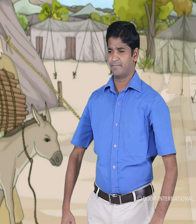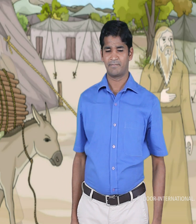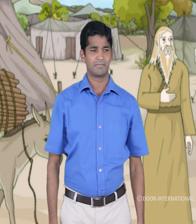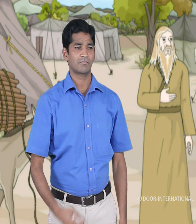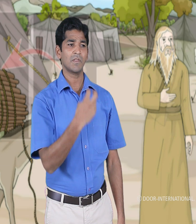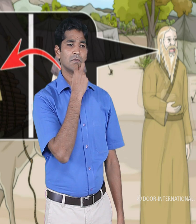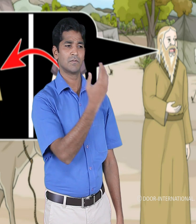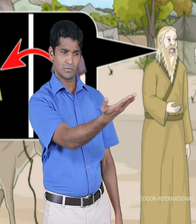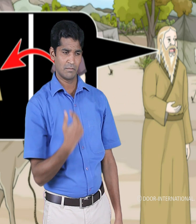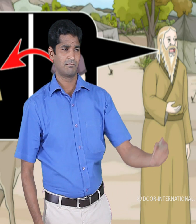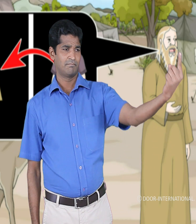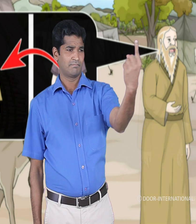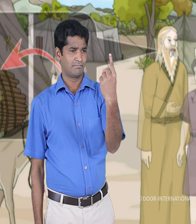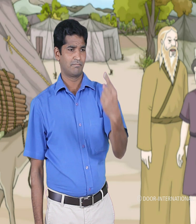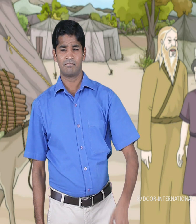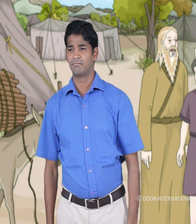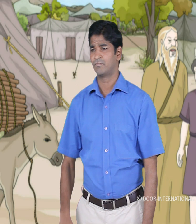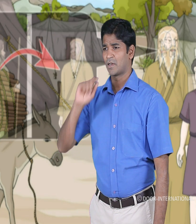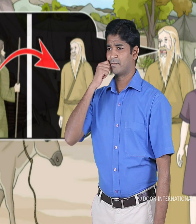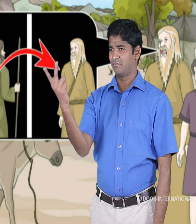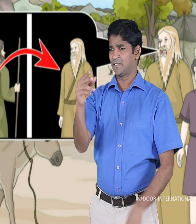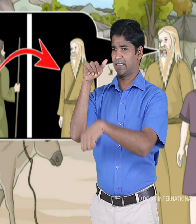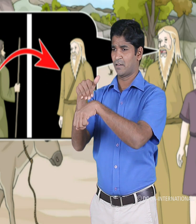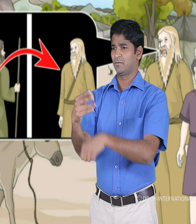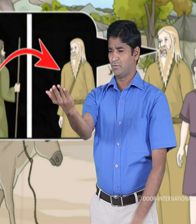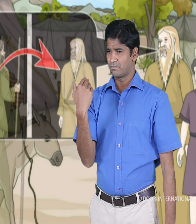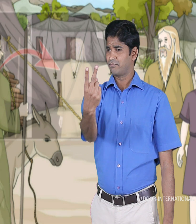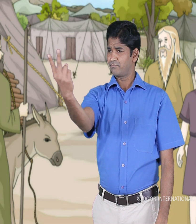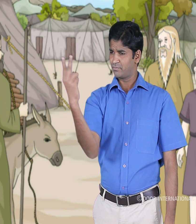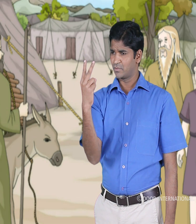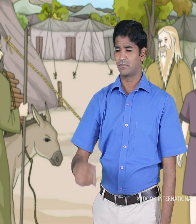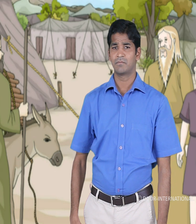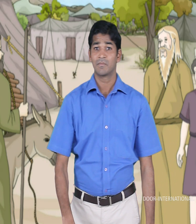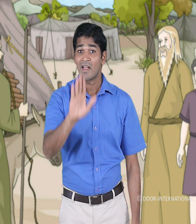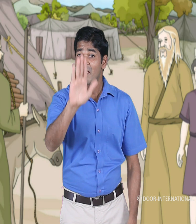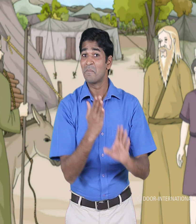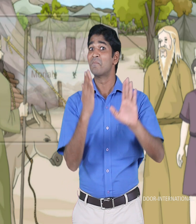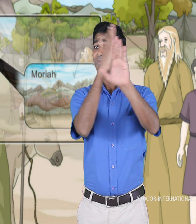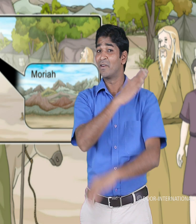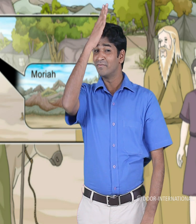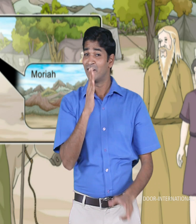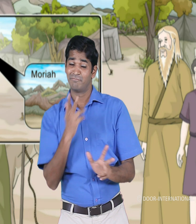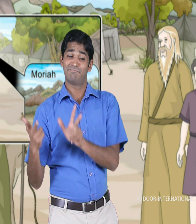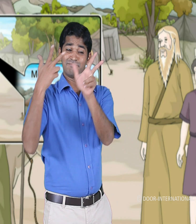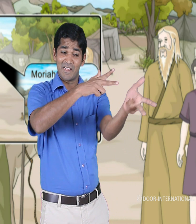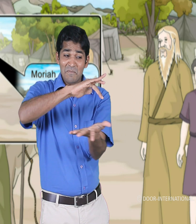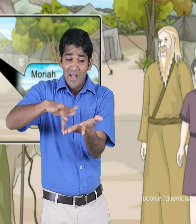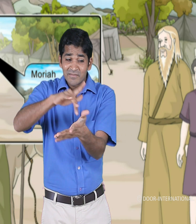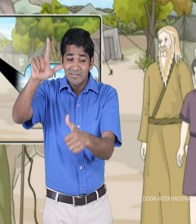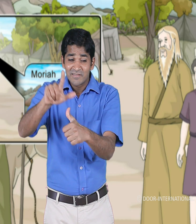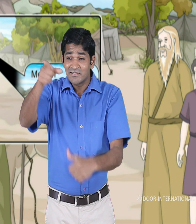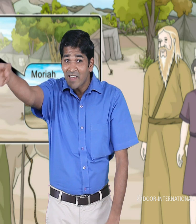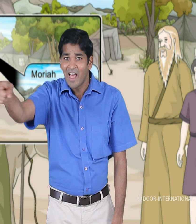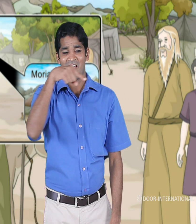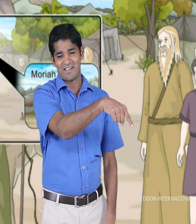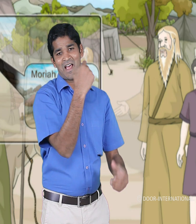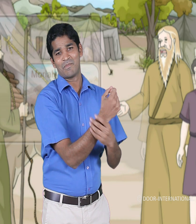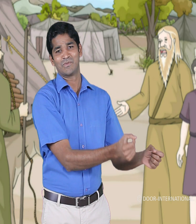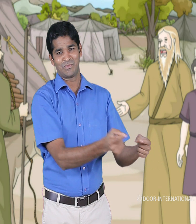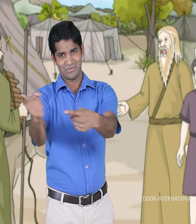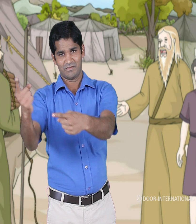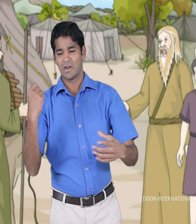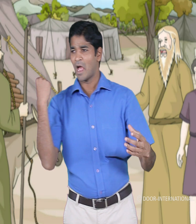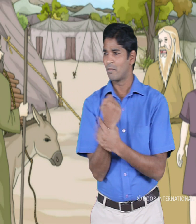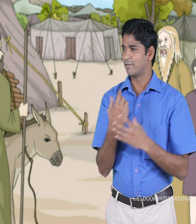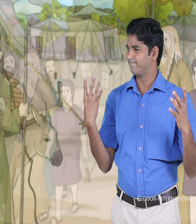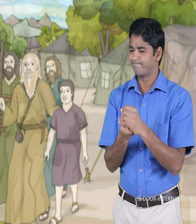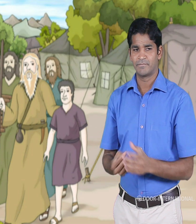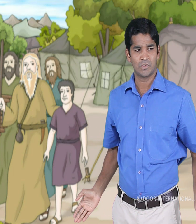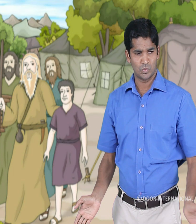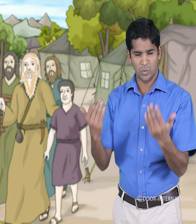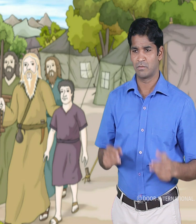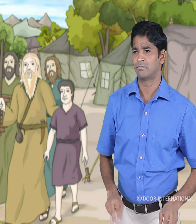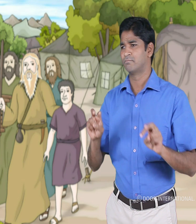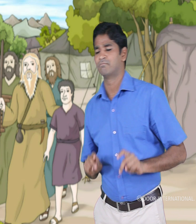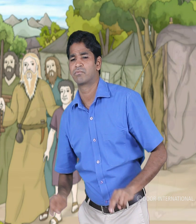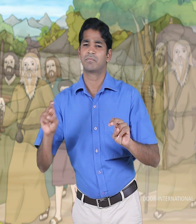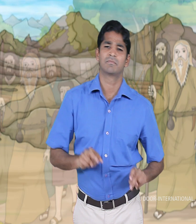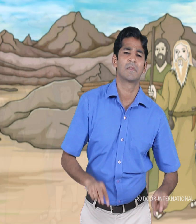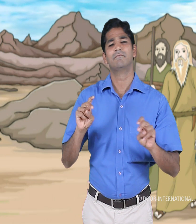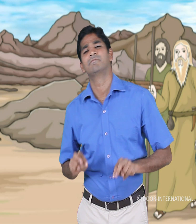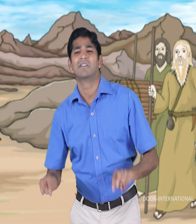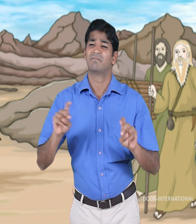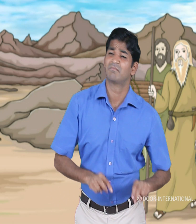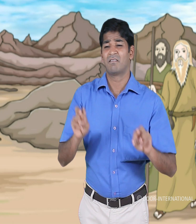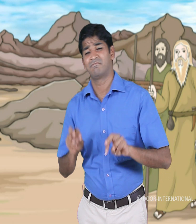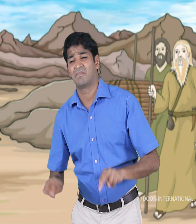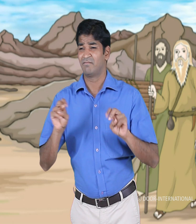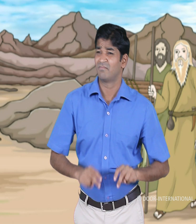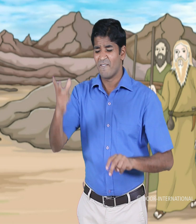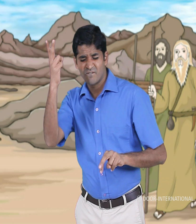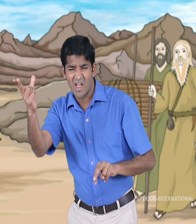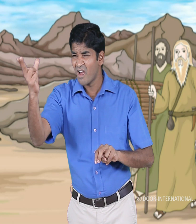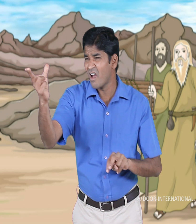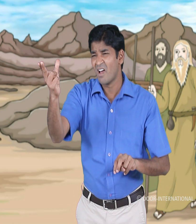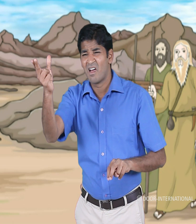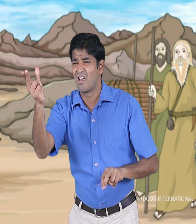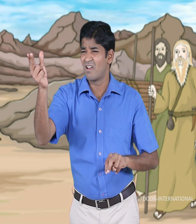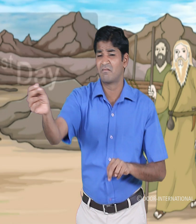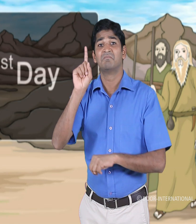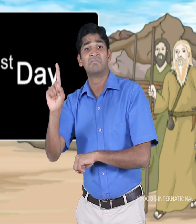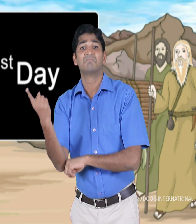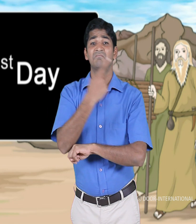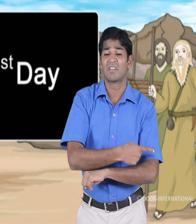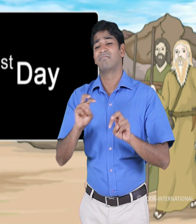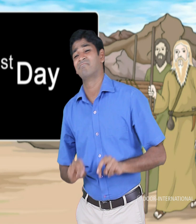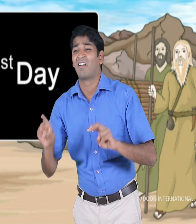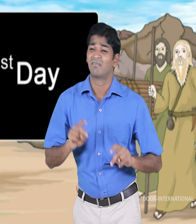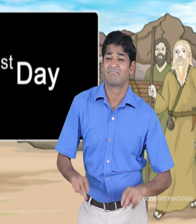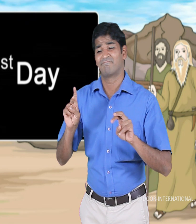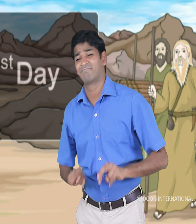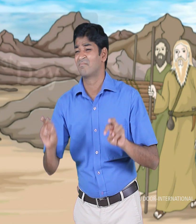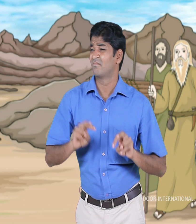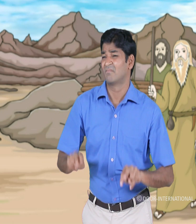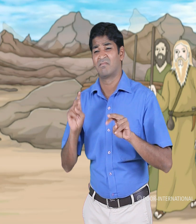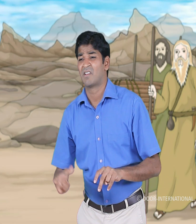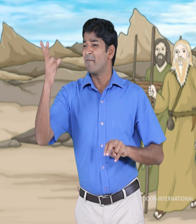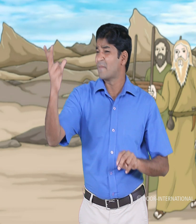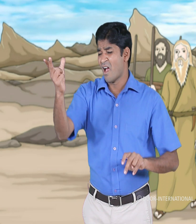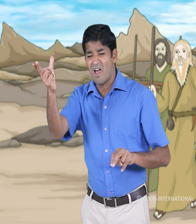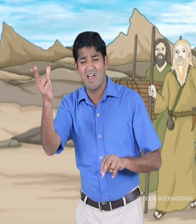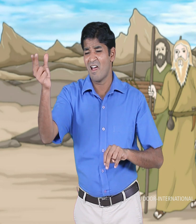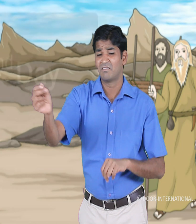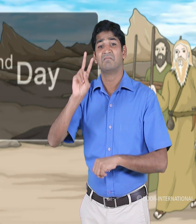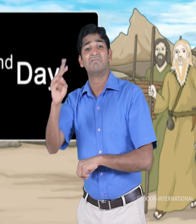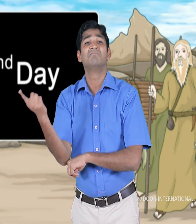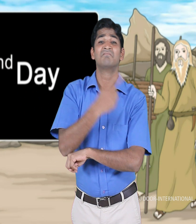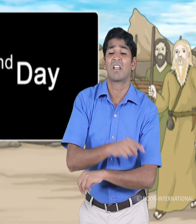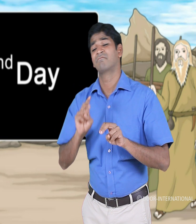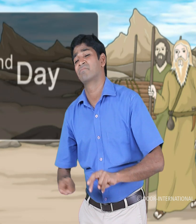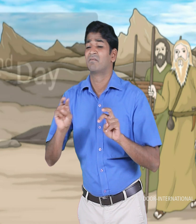He split the wood for a burnt offering and set out for the place God had designated.